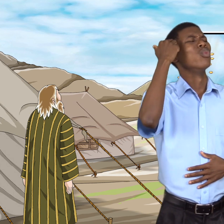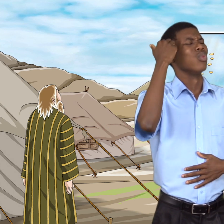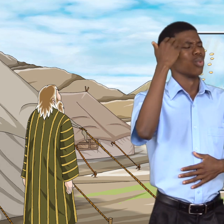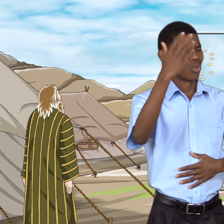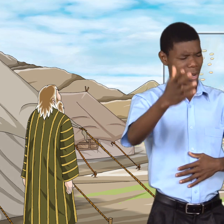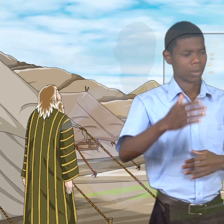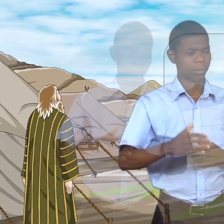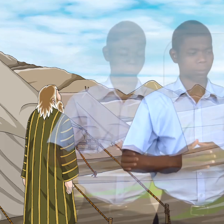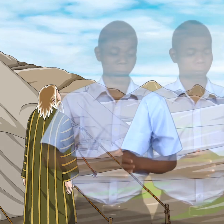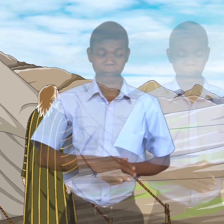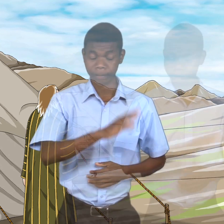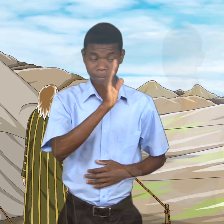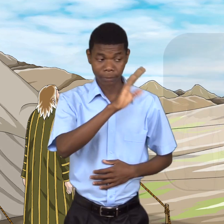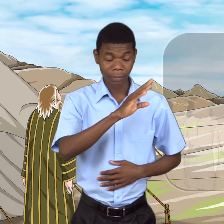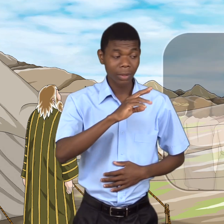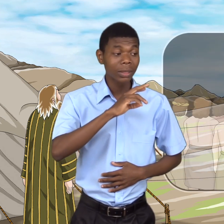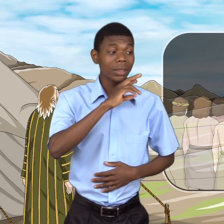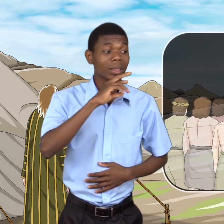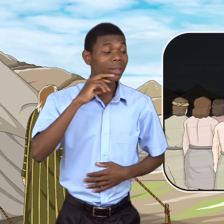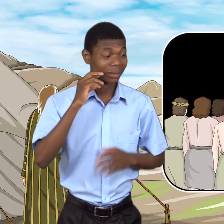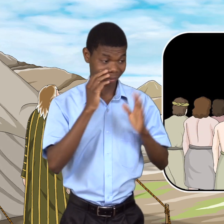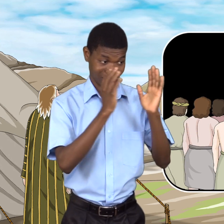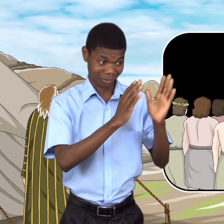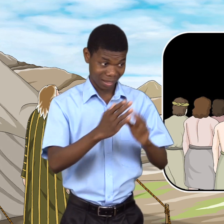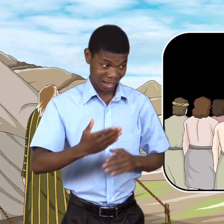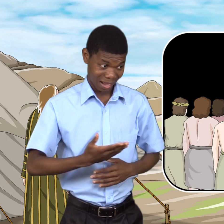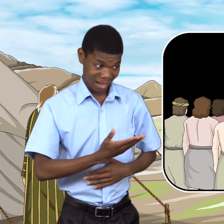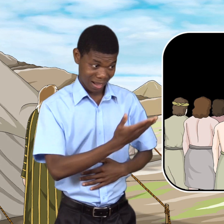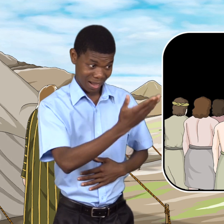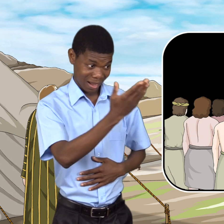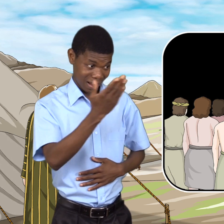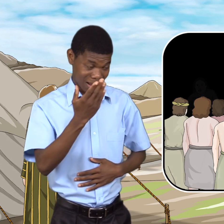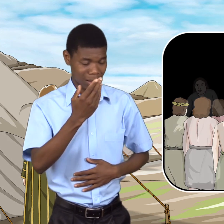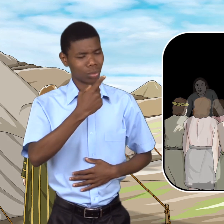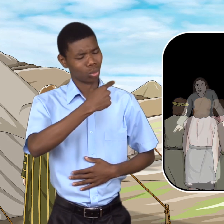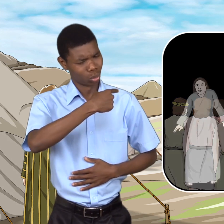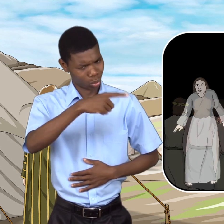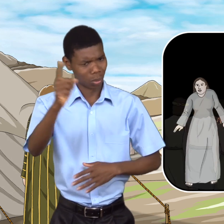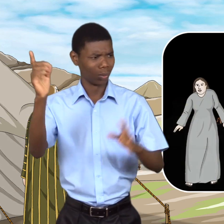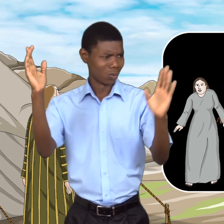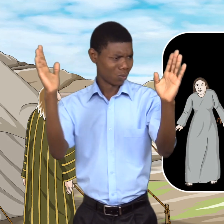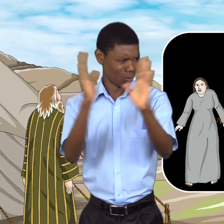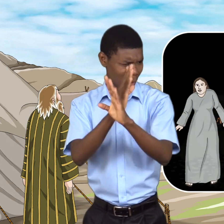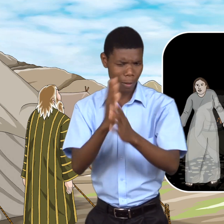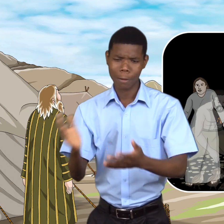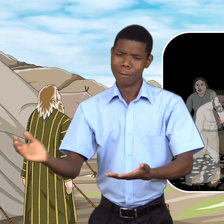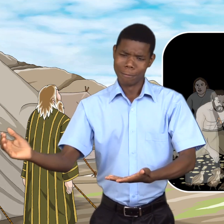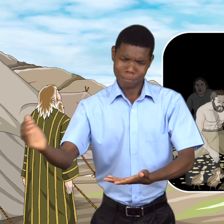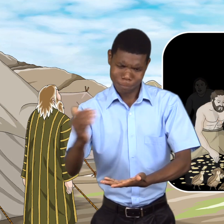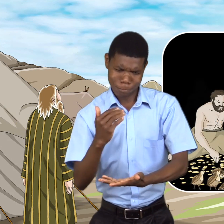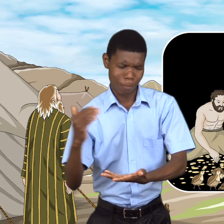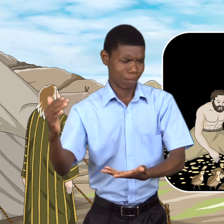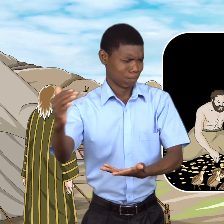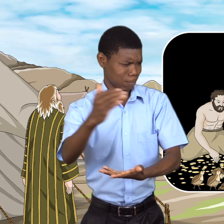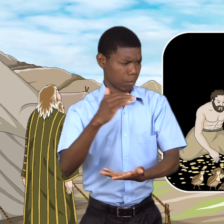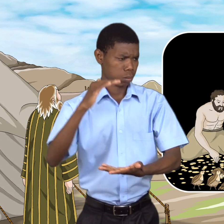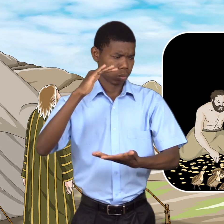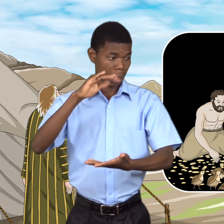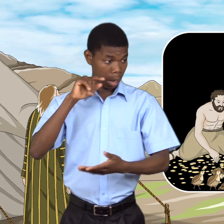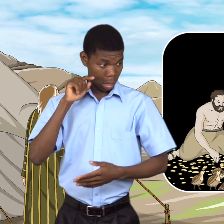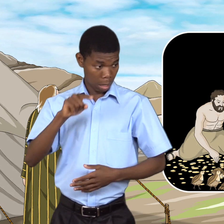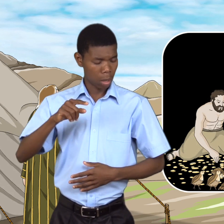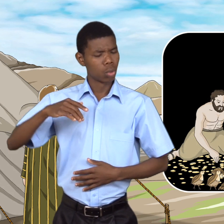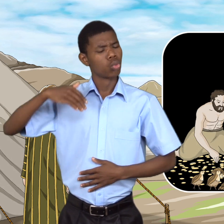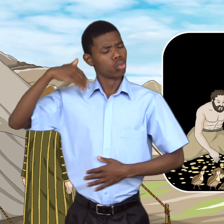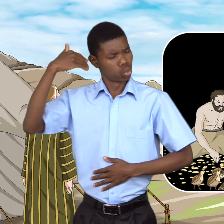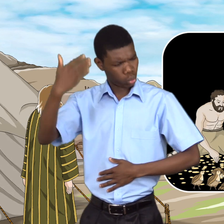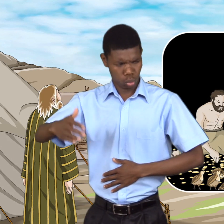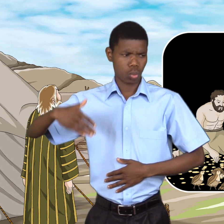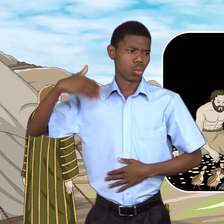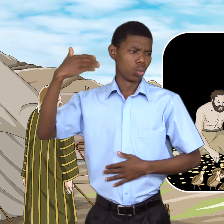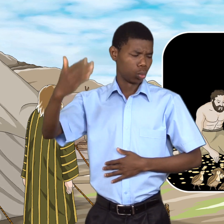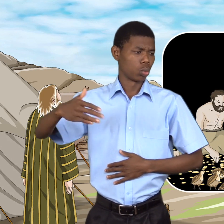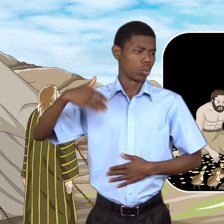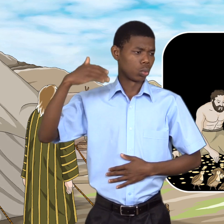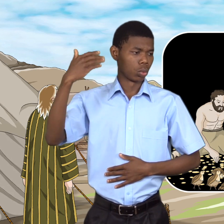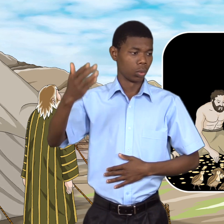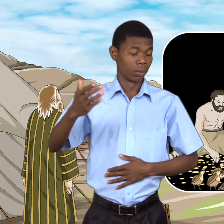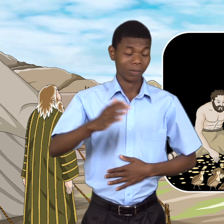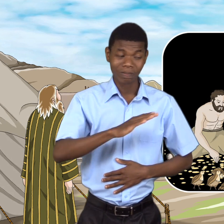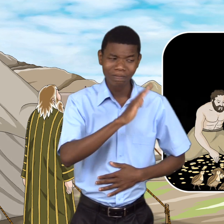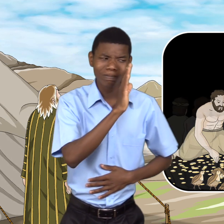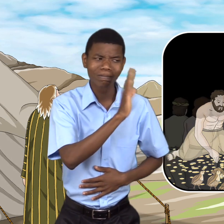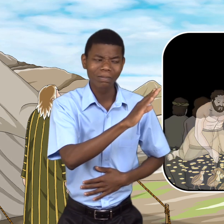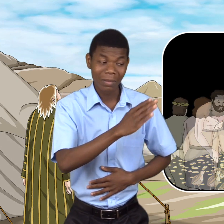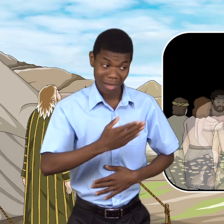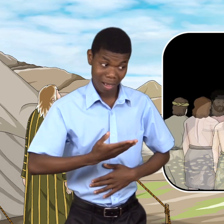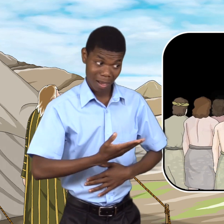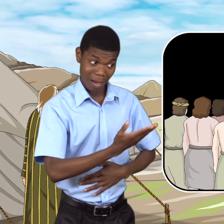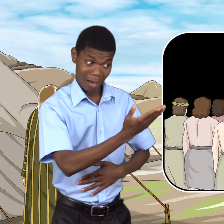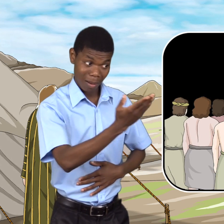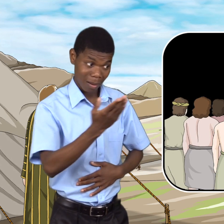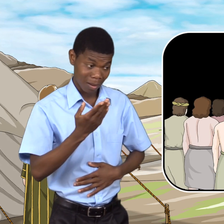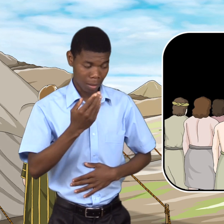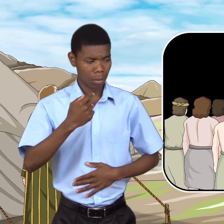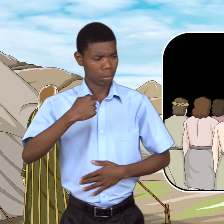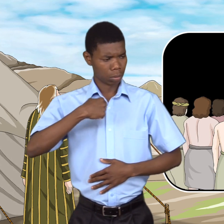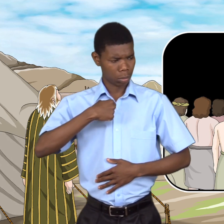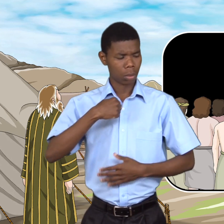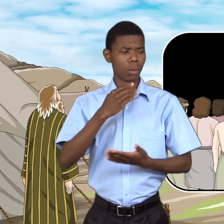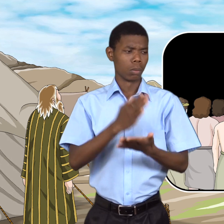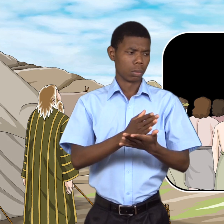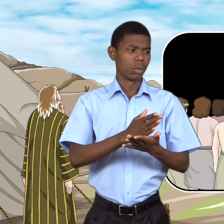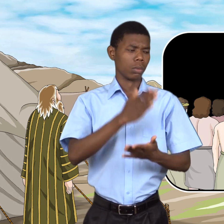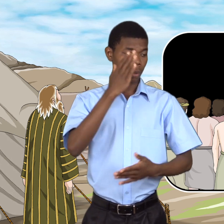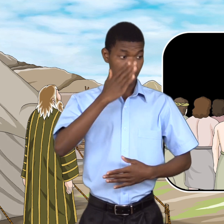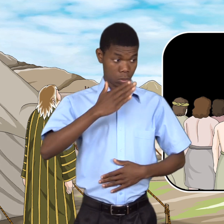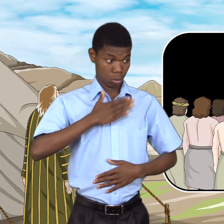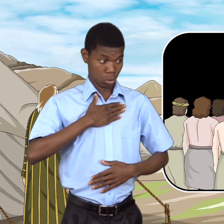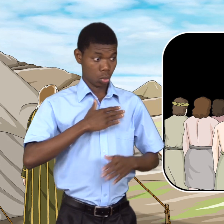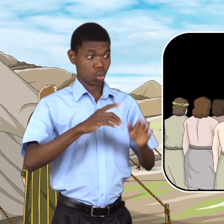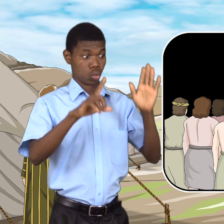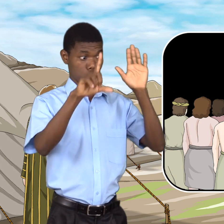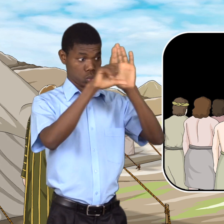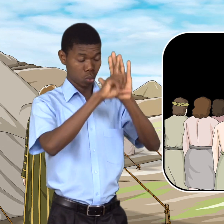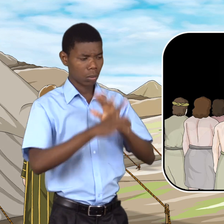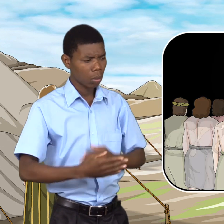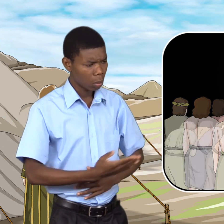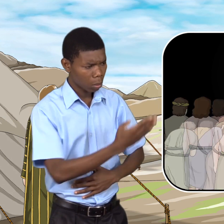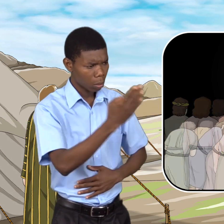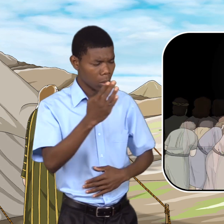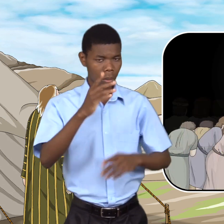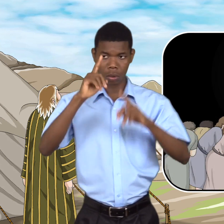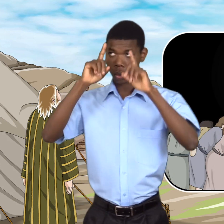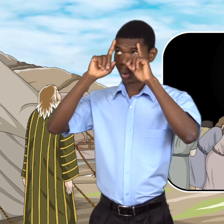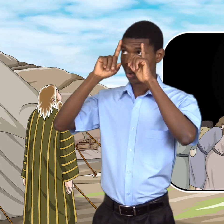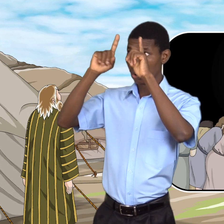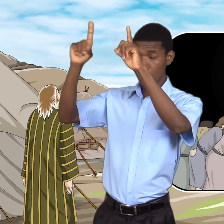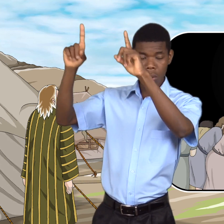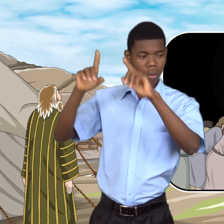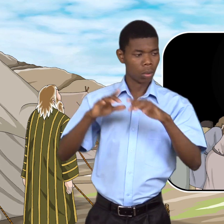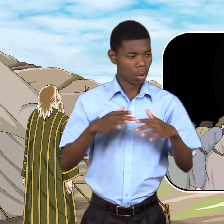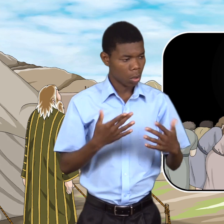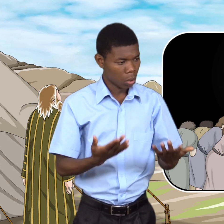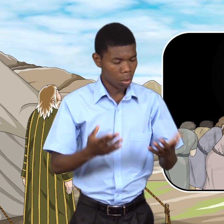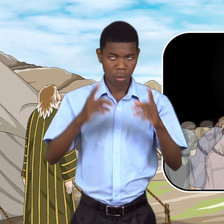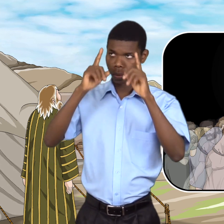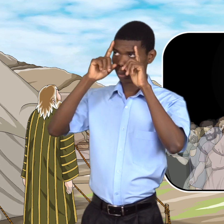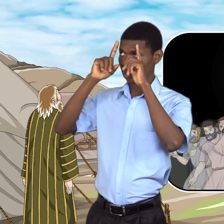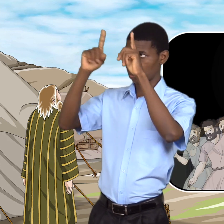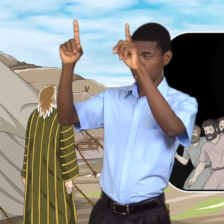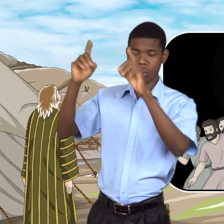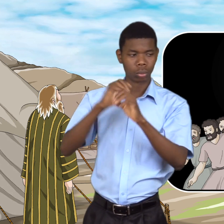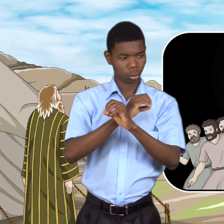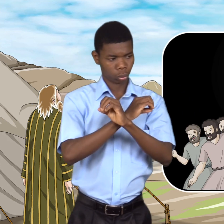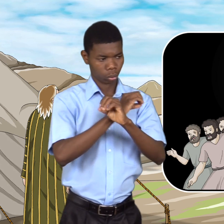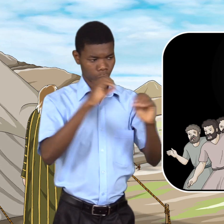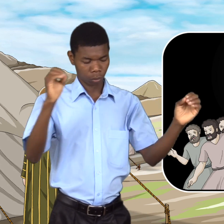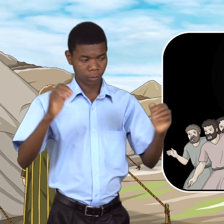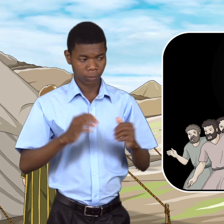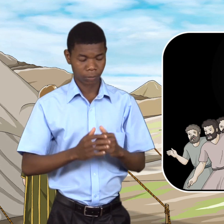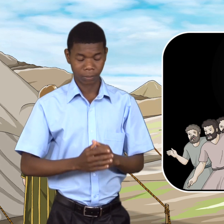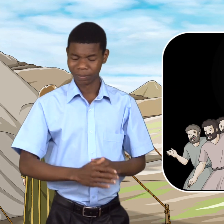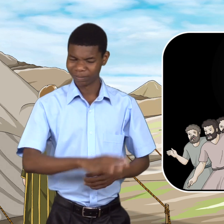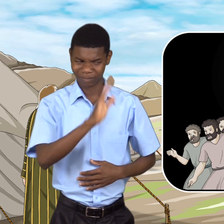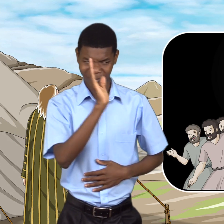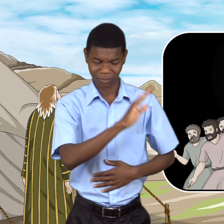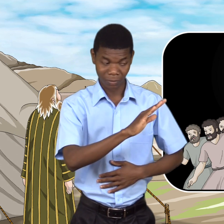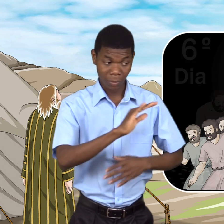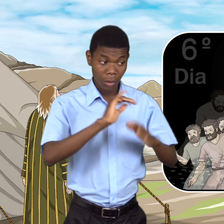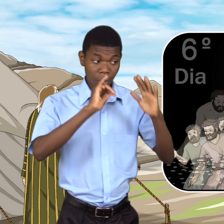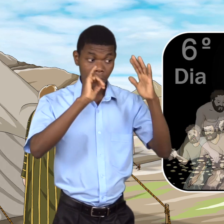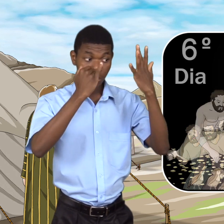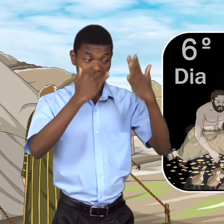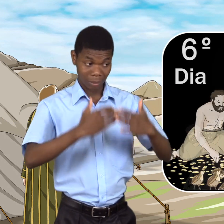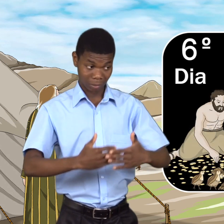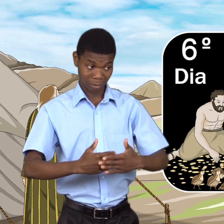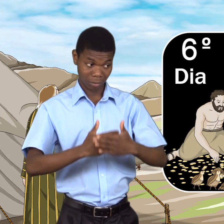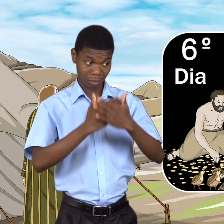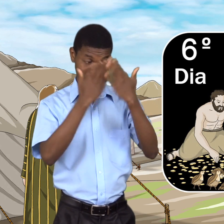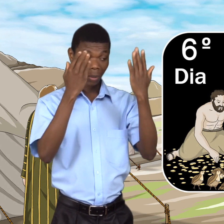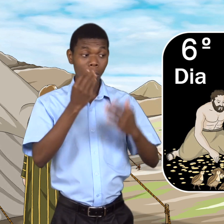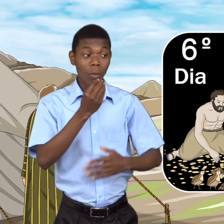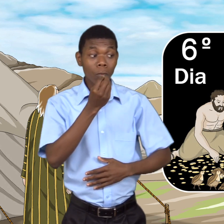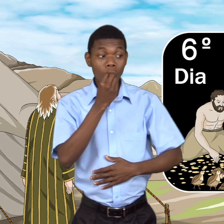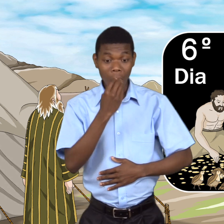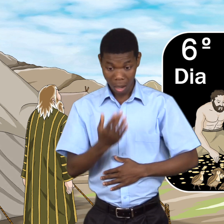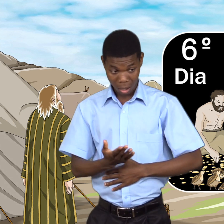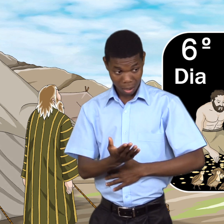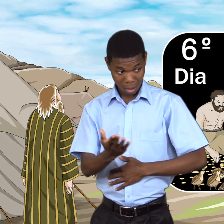Each day the people are to go out and gather enough for that day. In this way I will test whether or not they will follow My instructions.